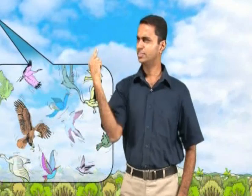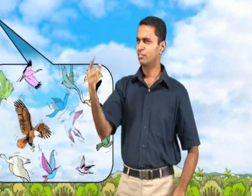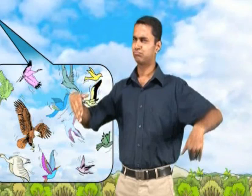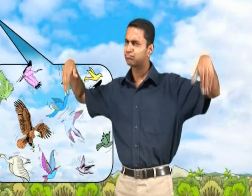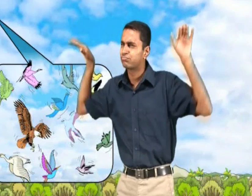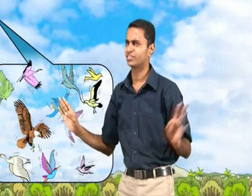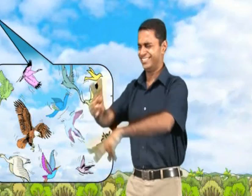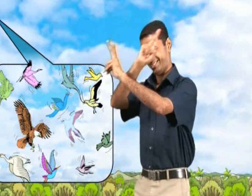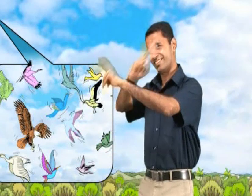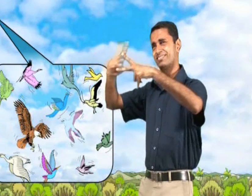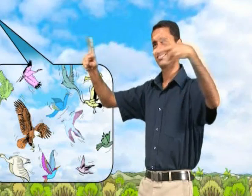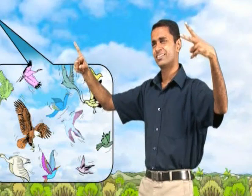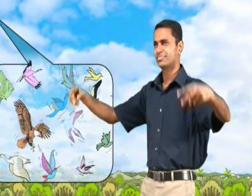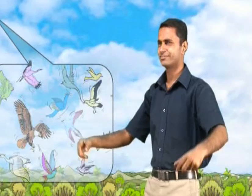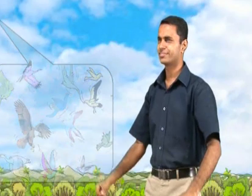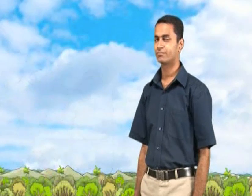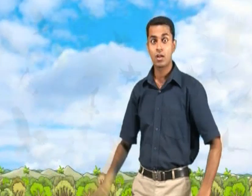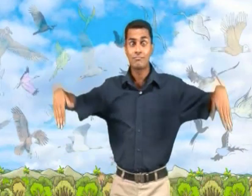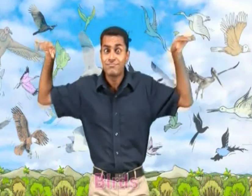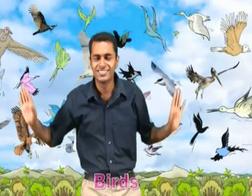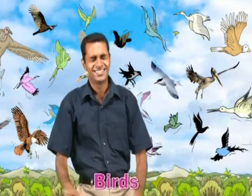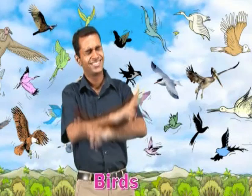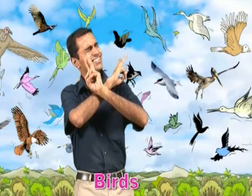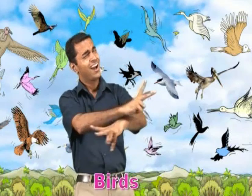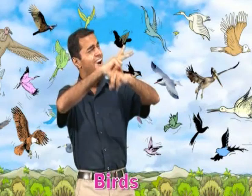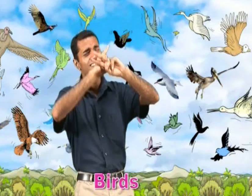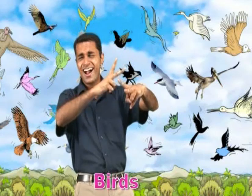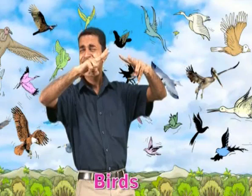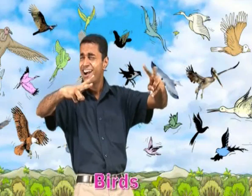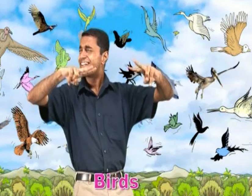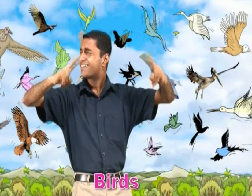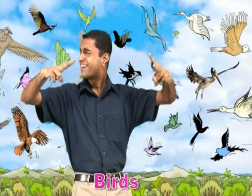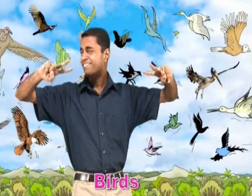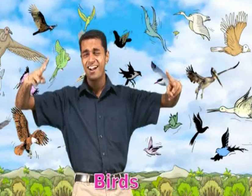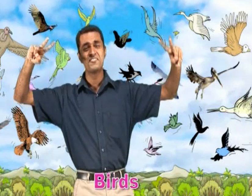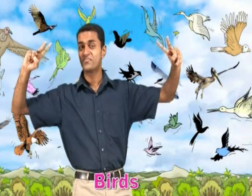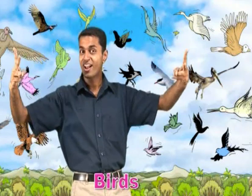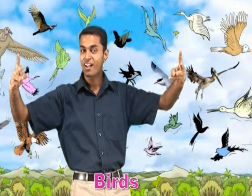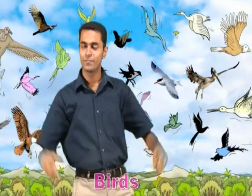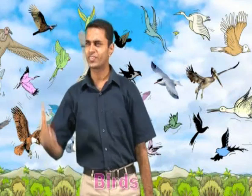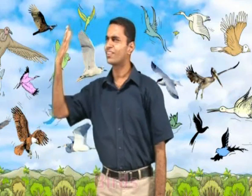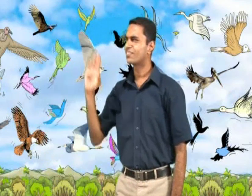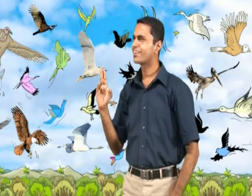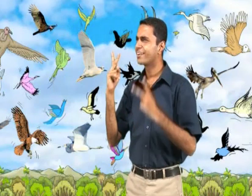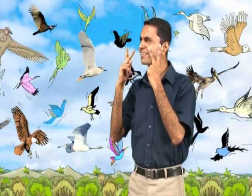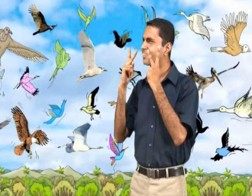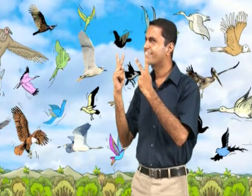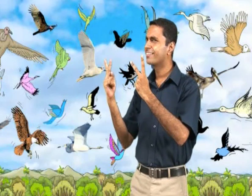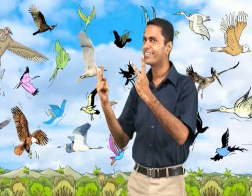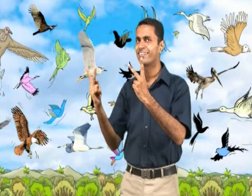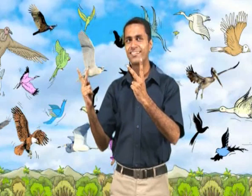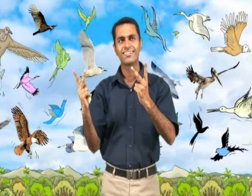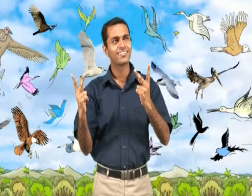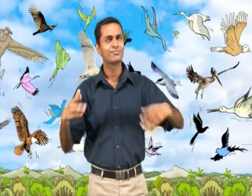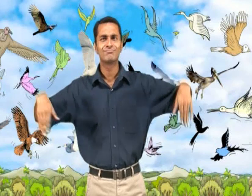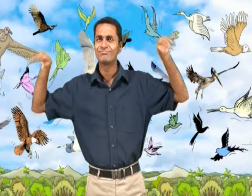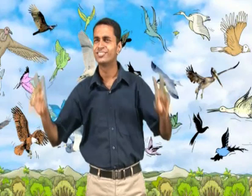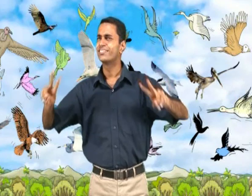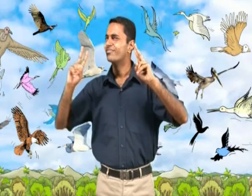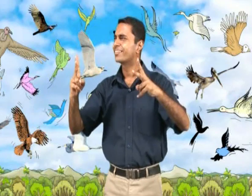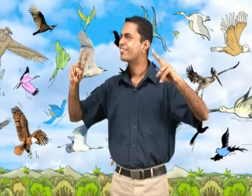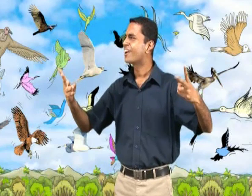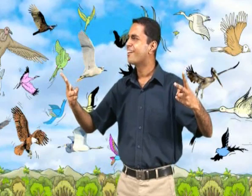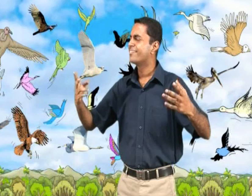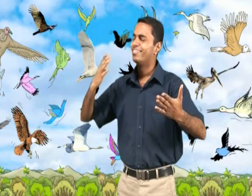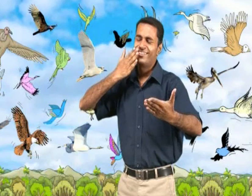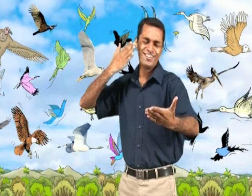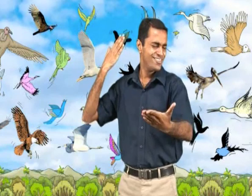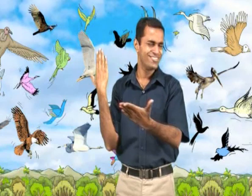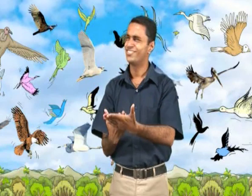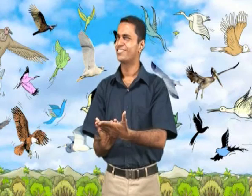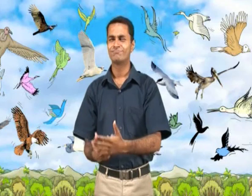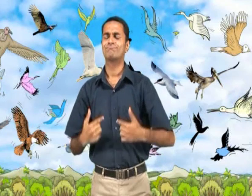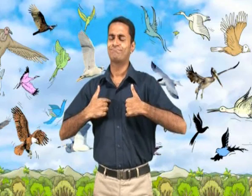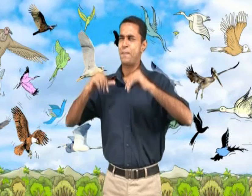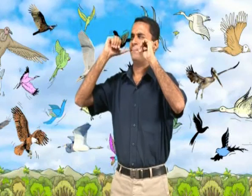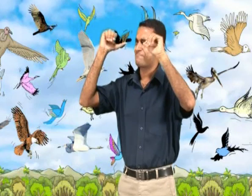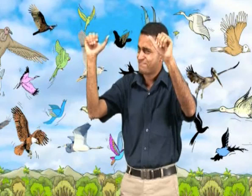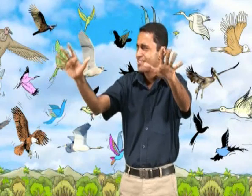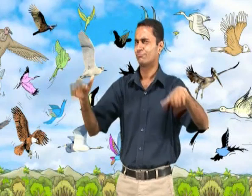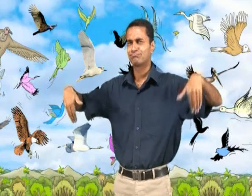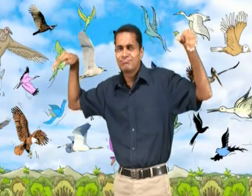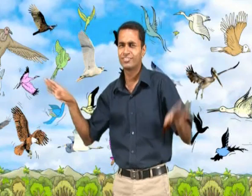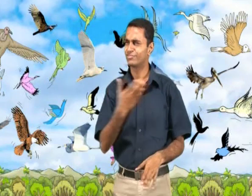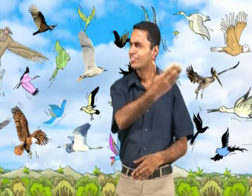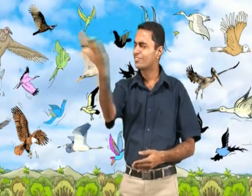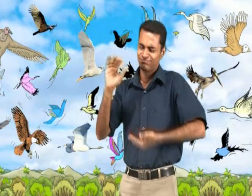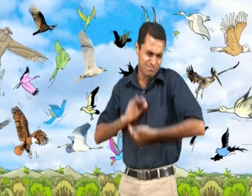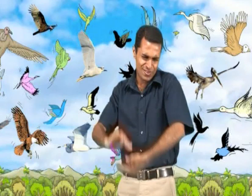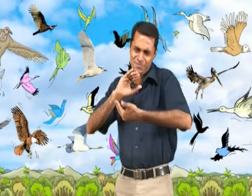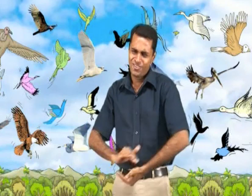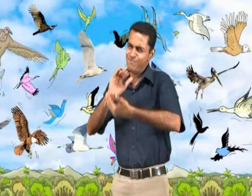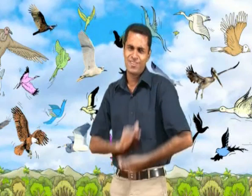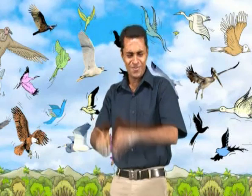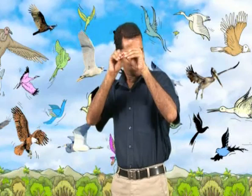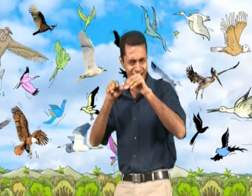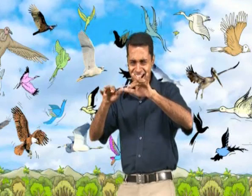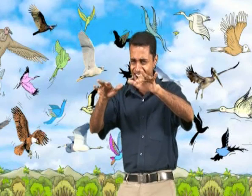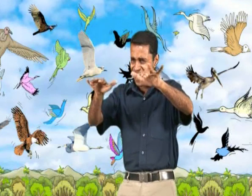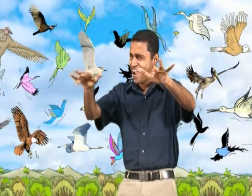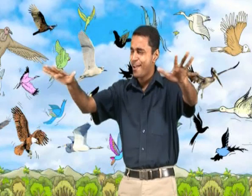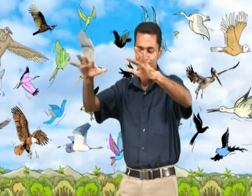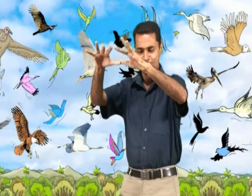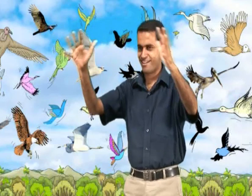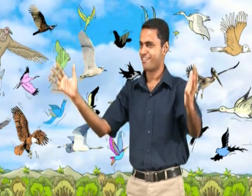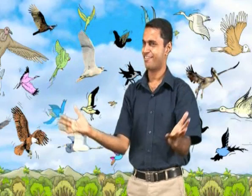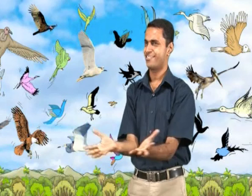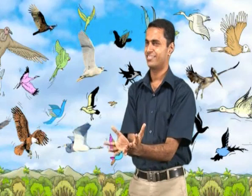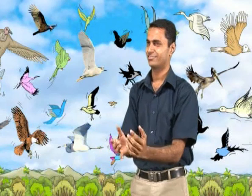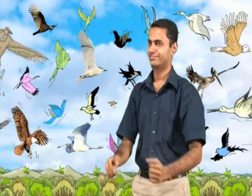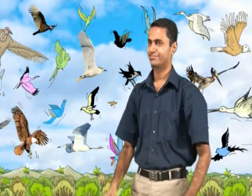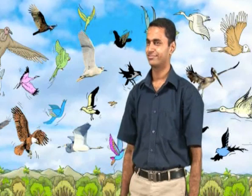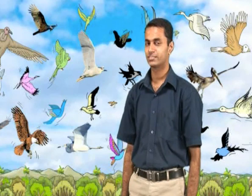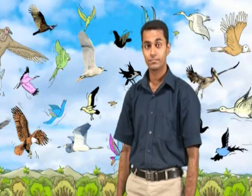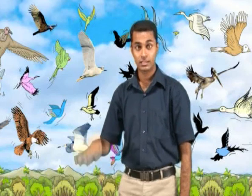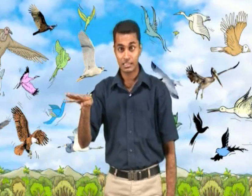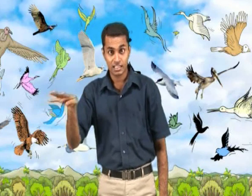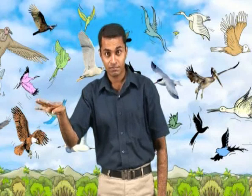Then God blessed them and said, “Be fruitful and multiply and fill the waters of the seas, and let birds multiply on the earth.”